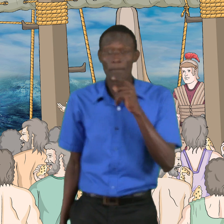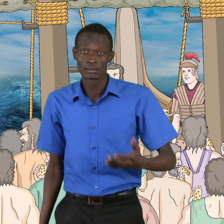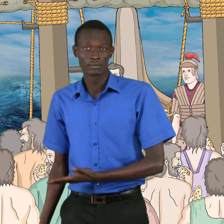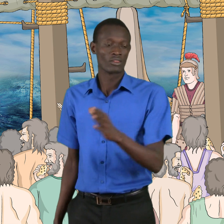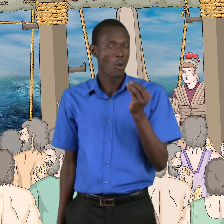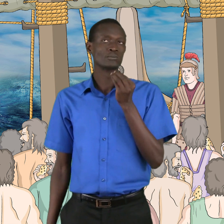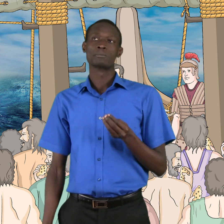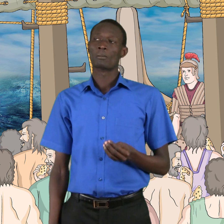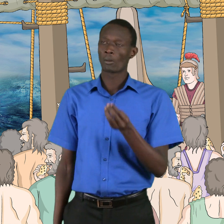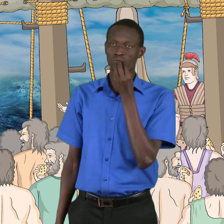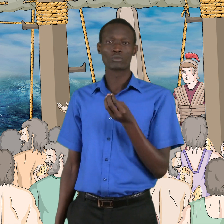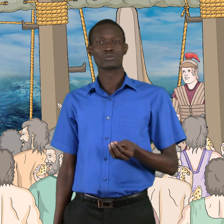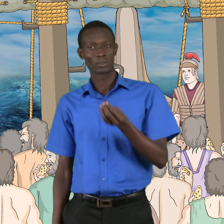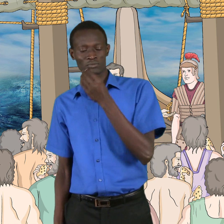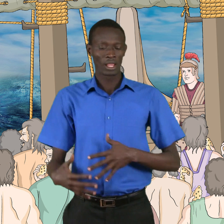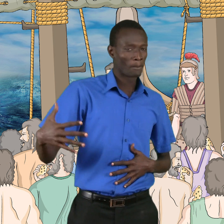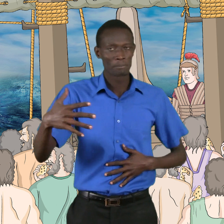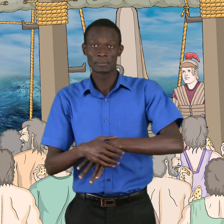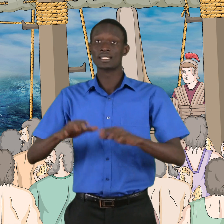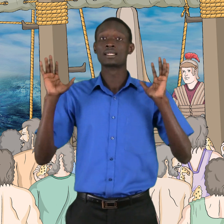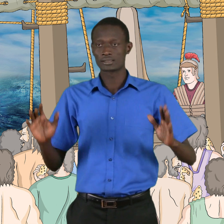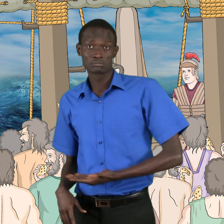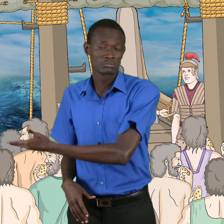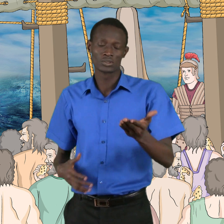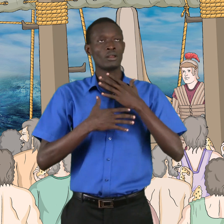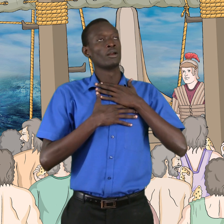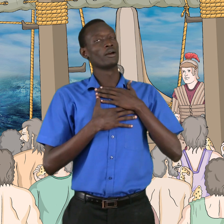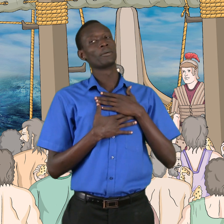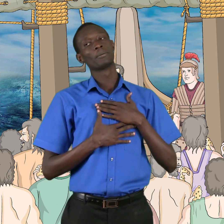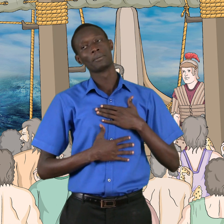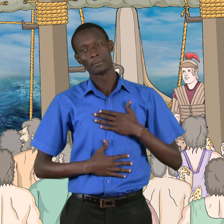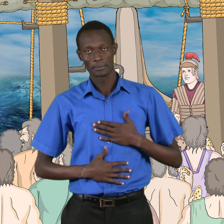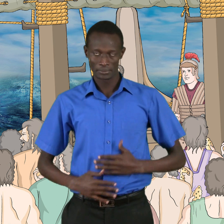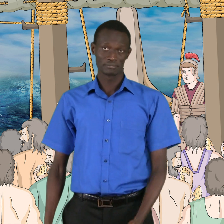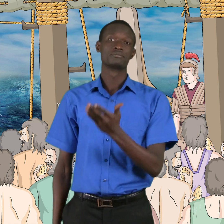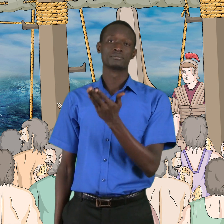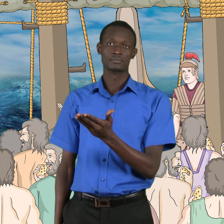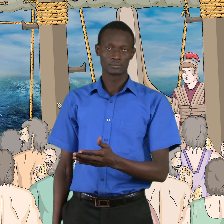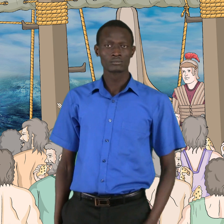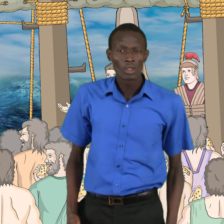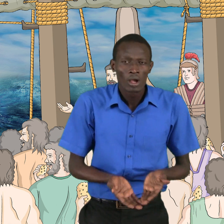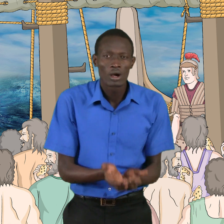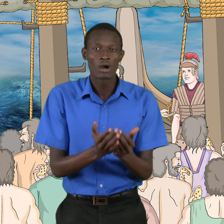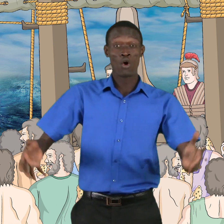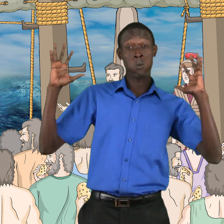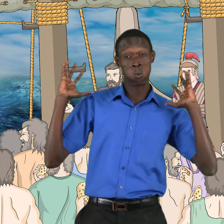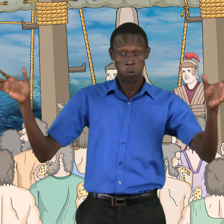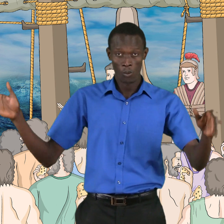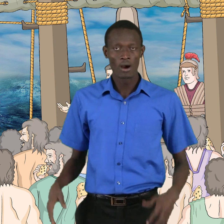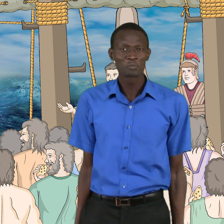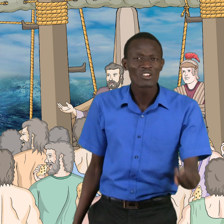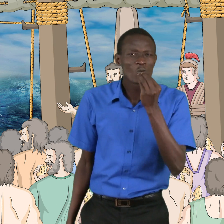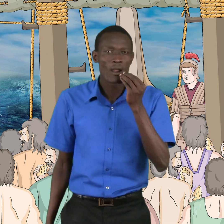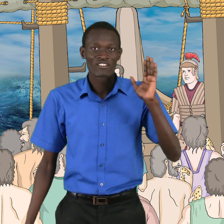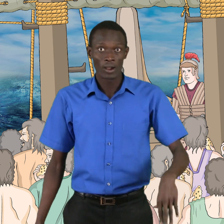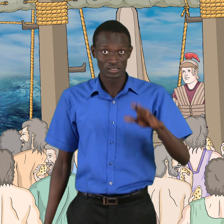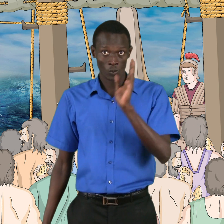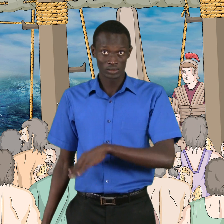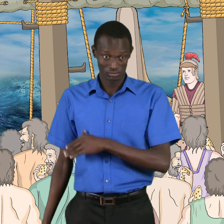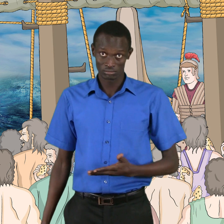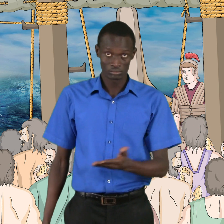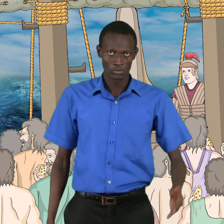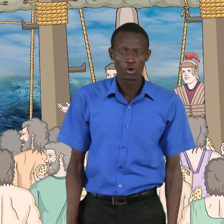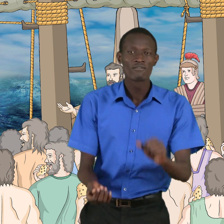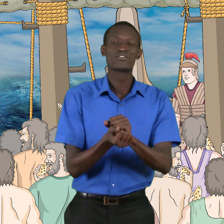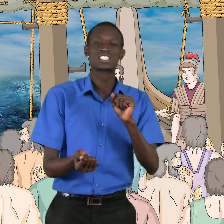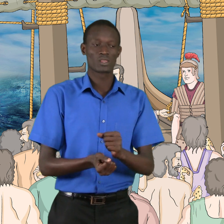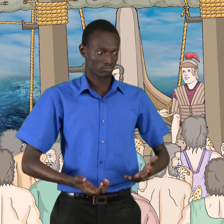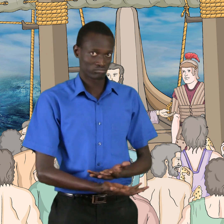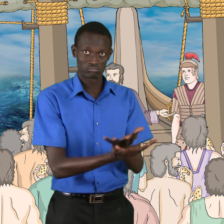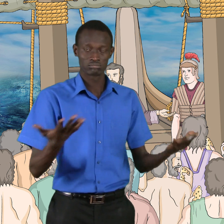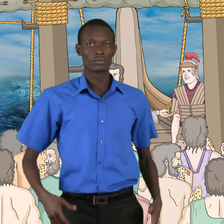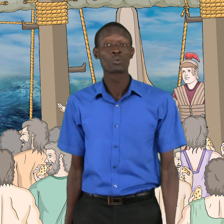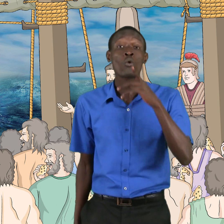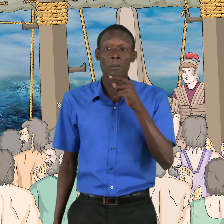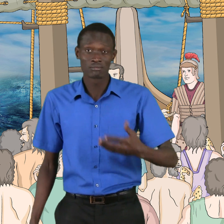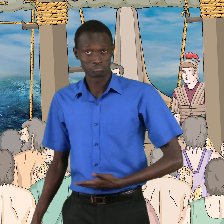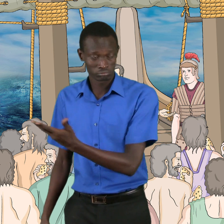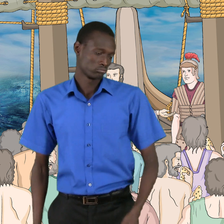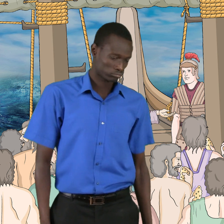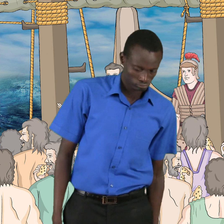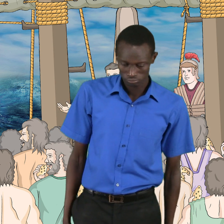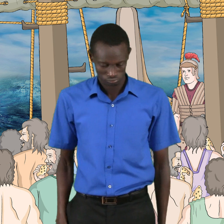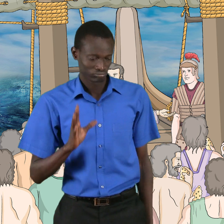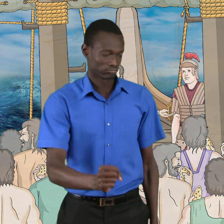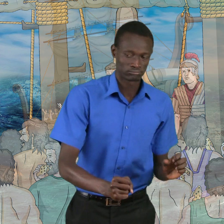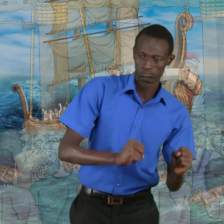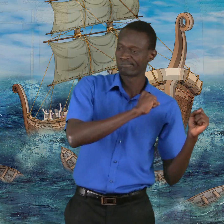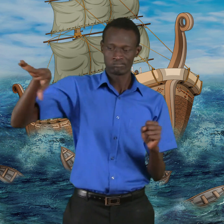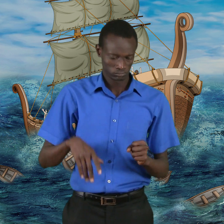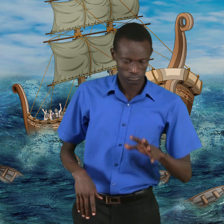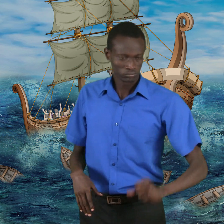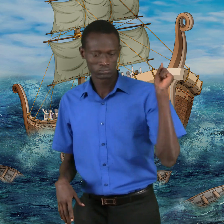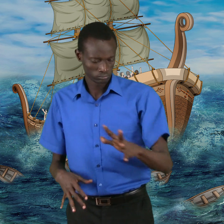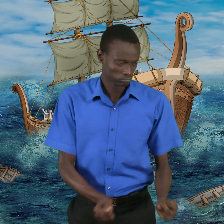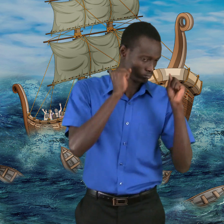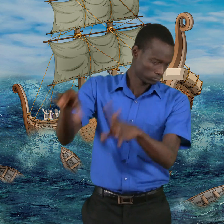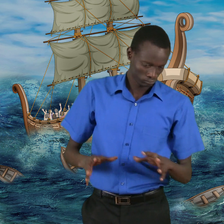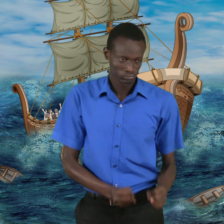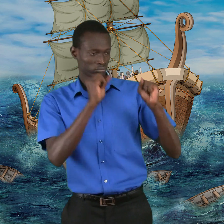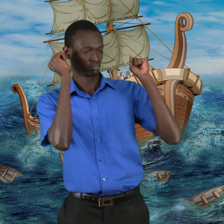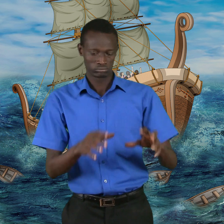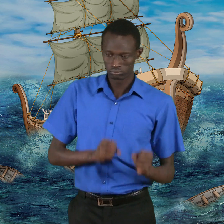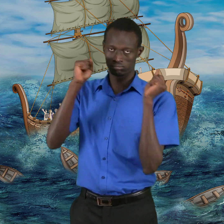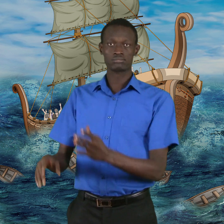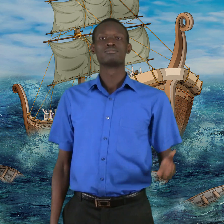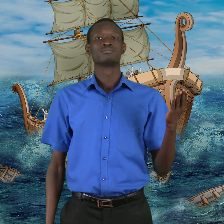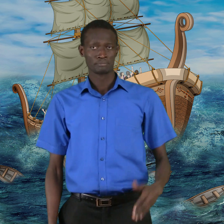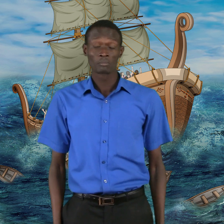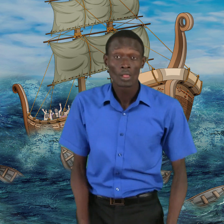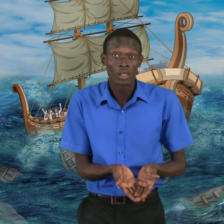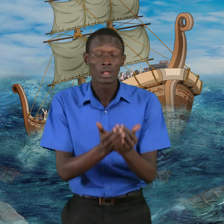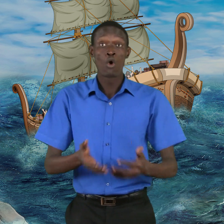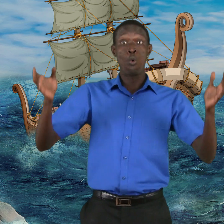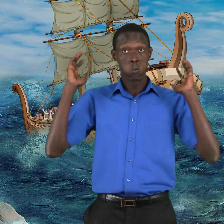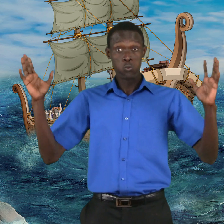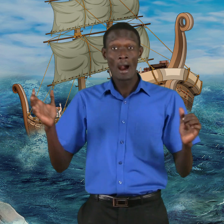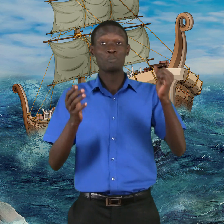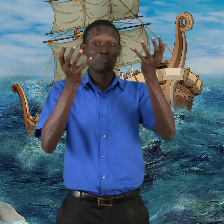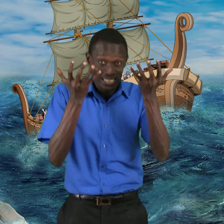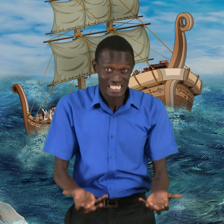After the men had eaten their fill, they lightened the ship by throwing the grain into the sea.